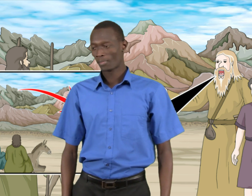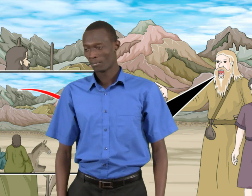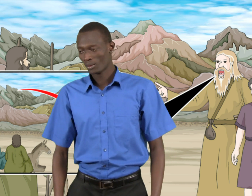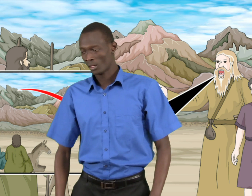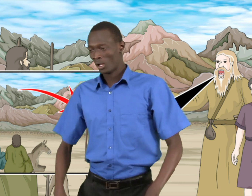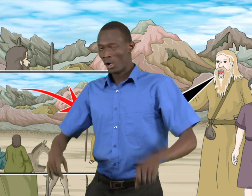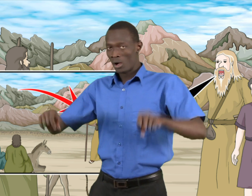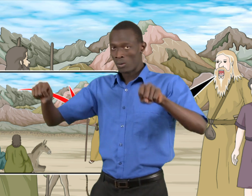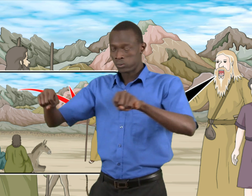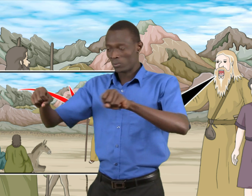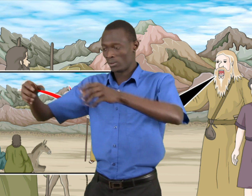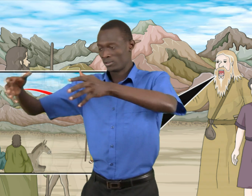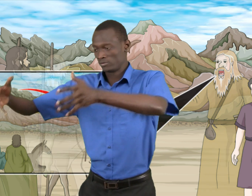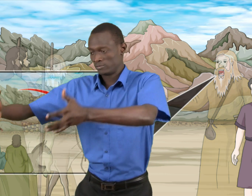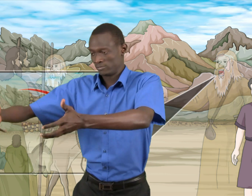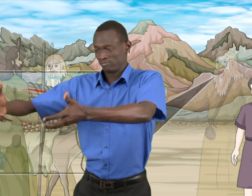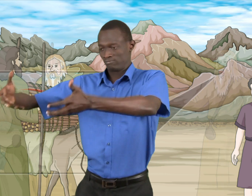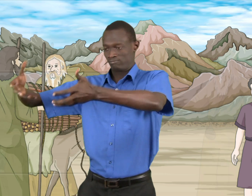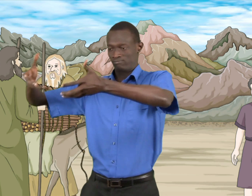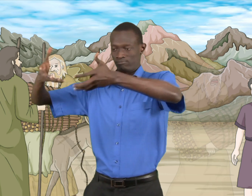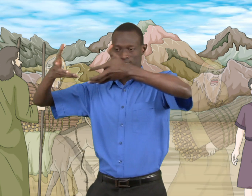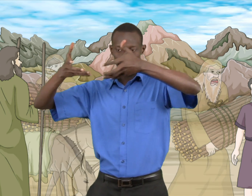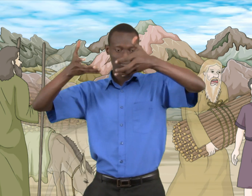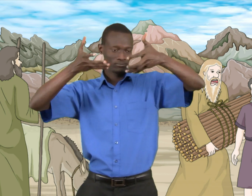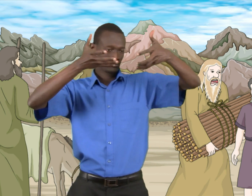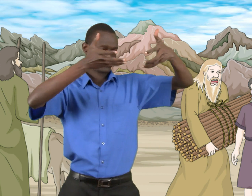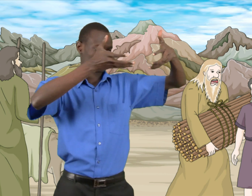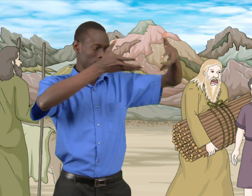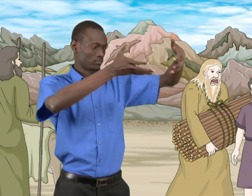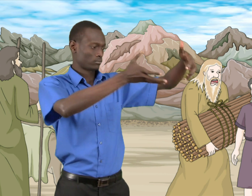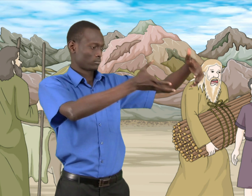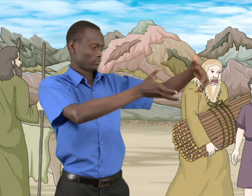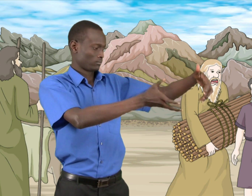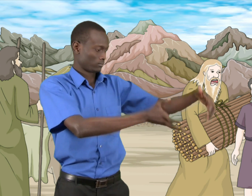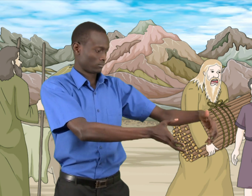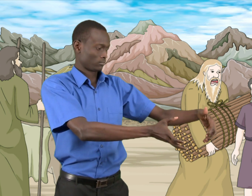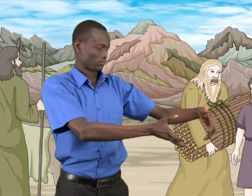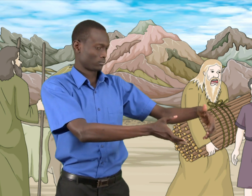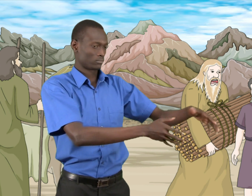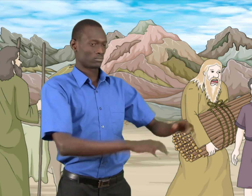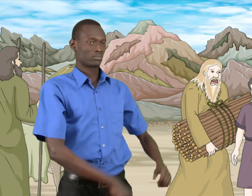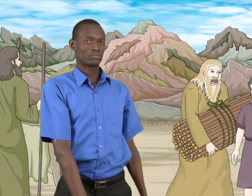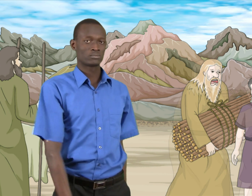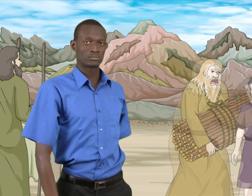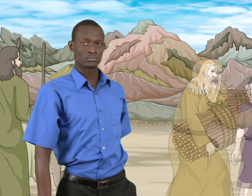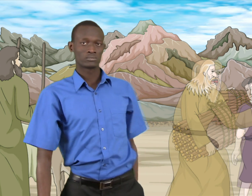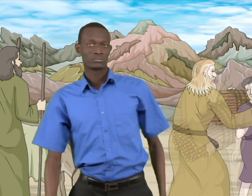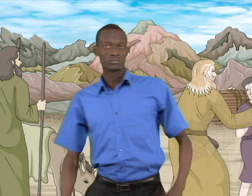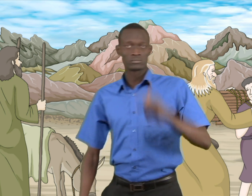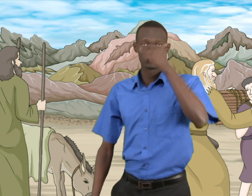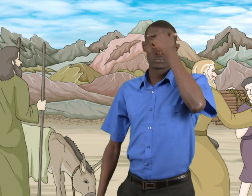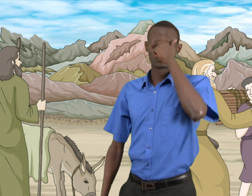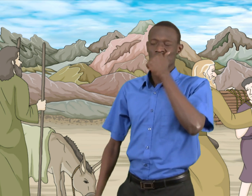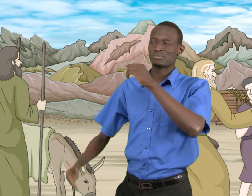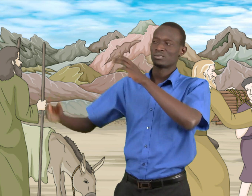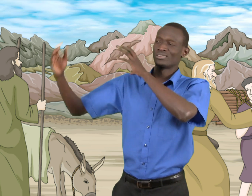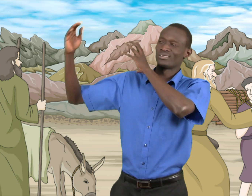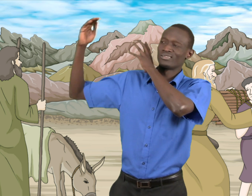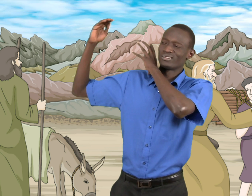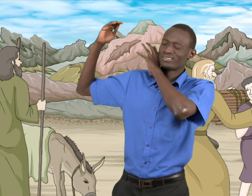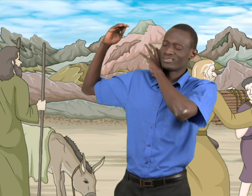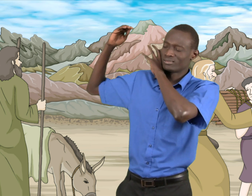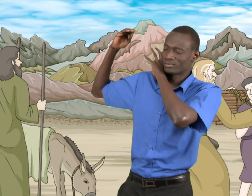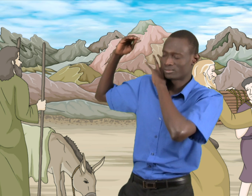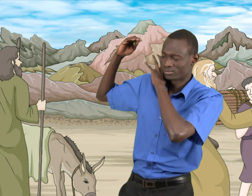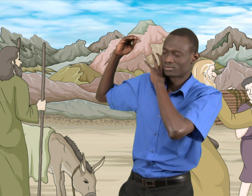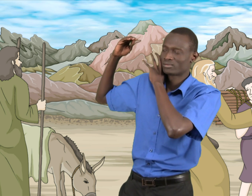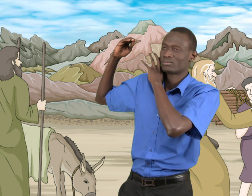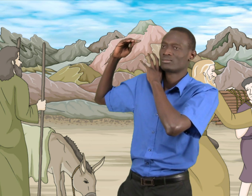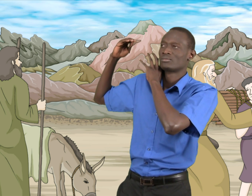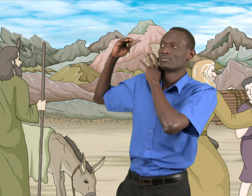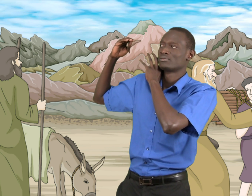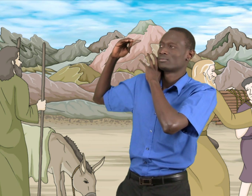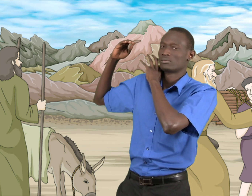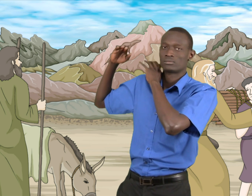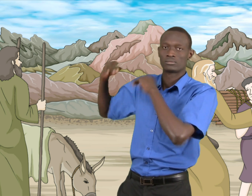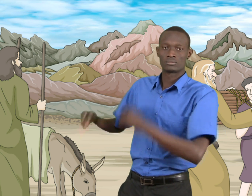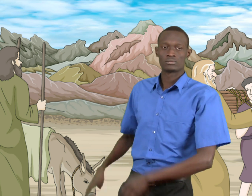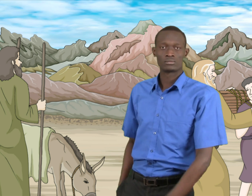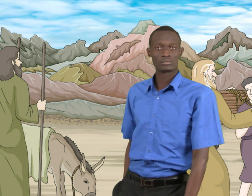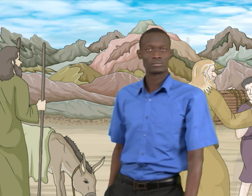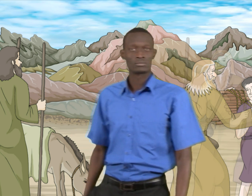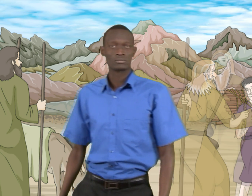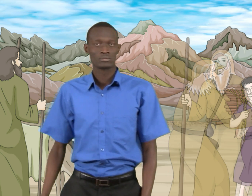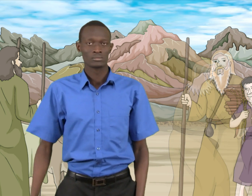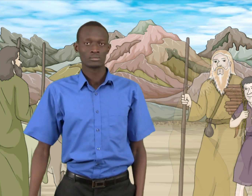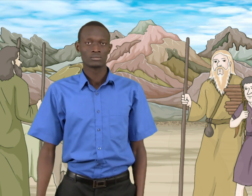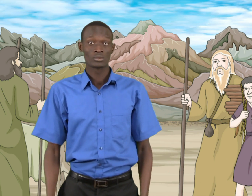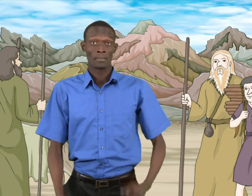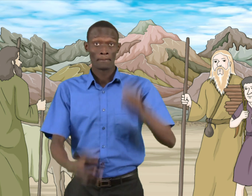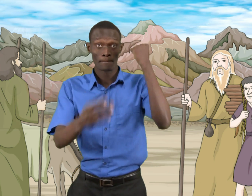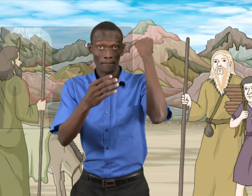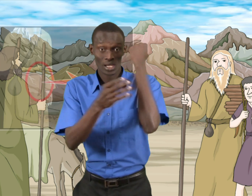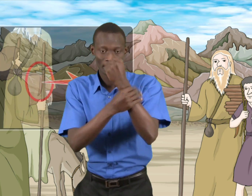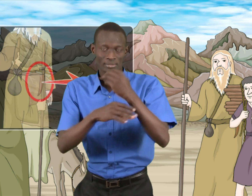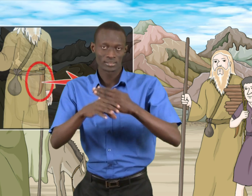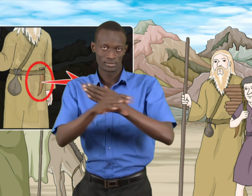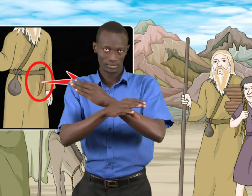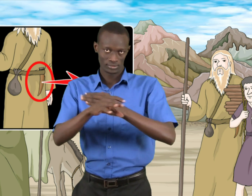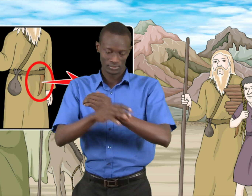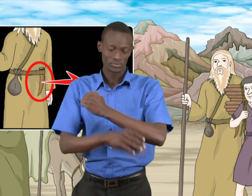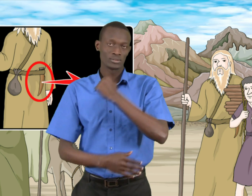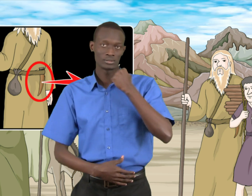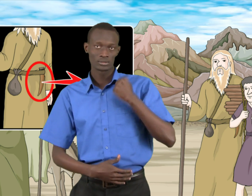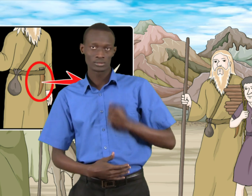Abraham took the wood for the burnt offering and placed it on his son Isaac.